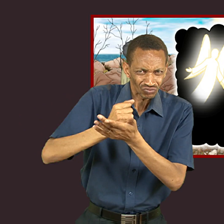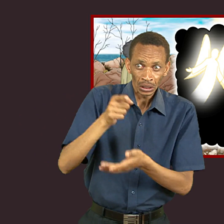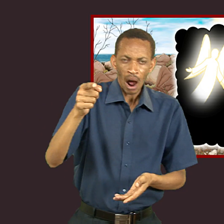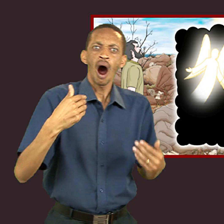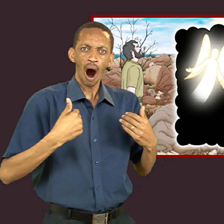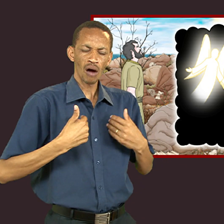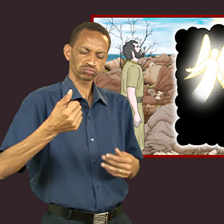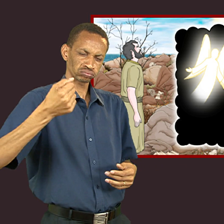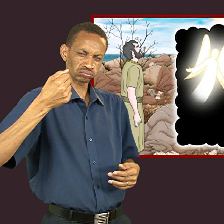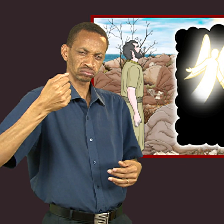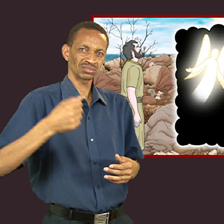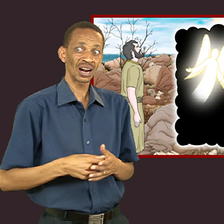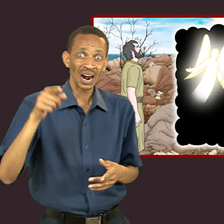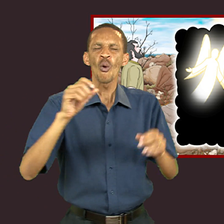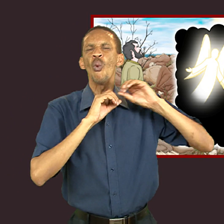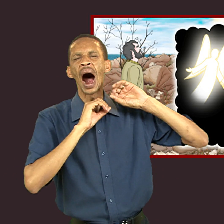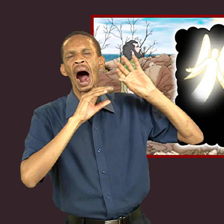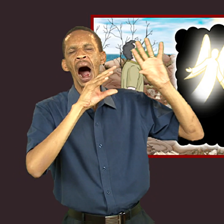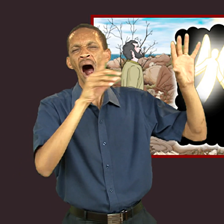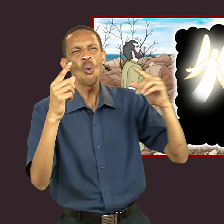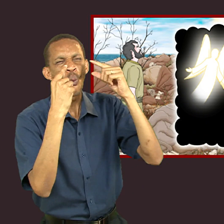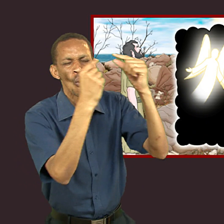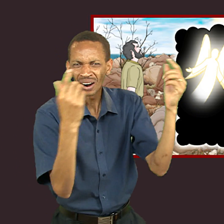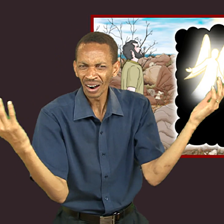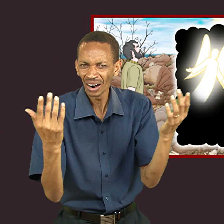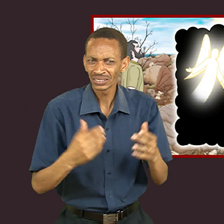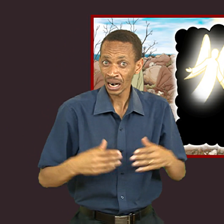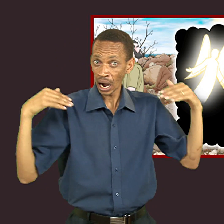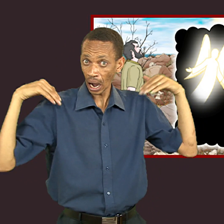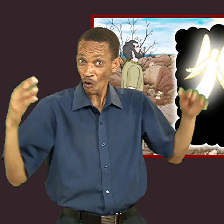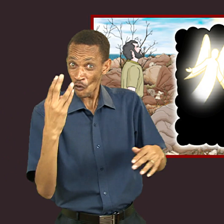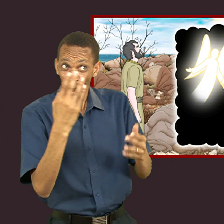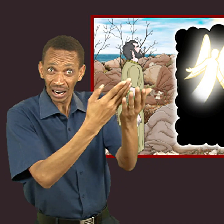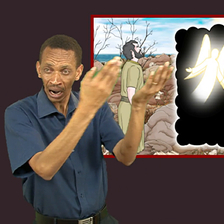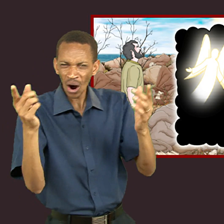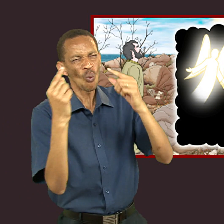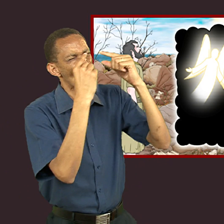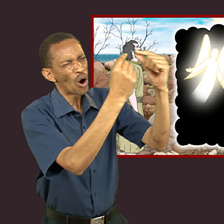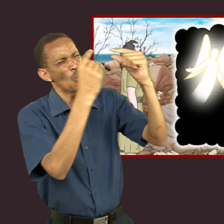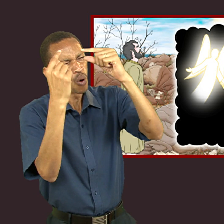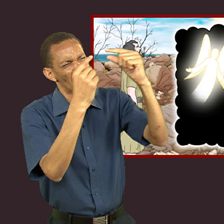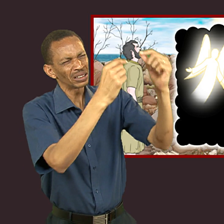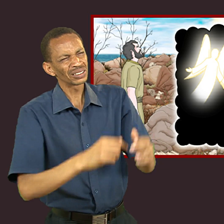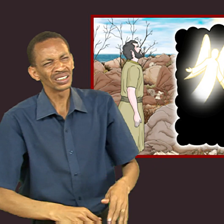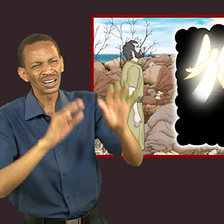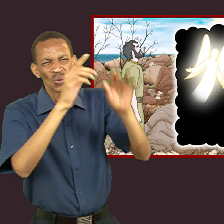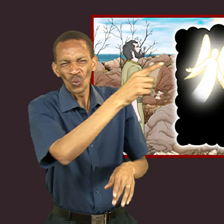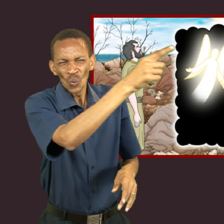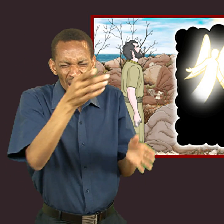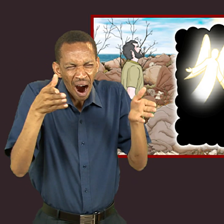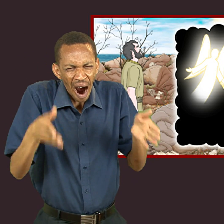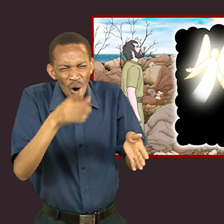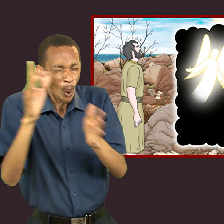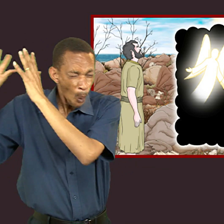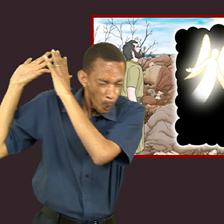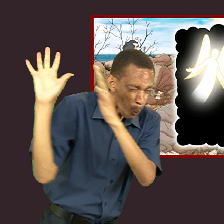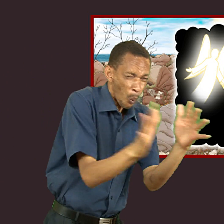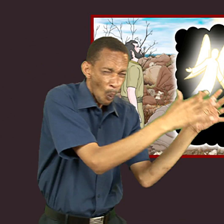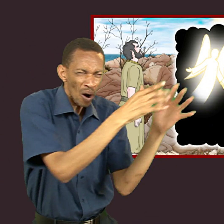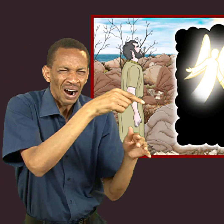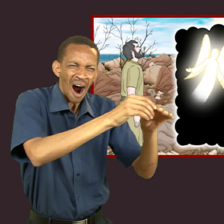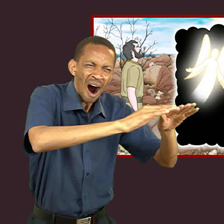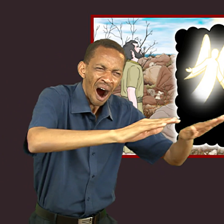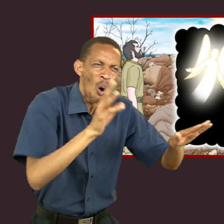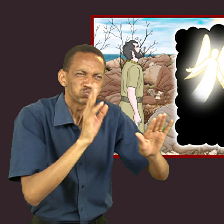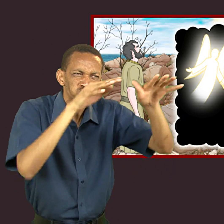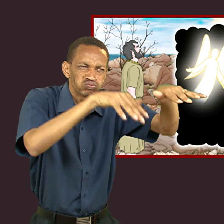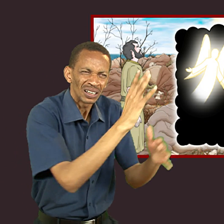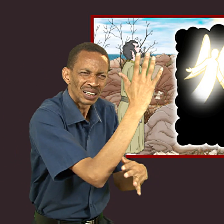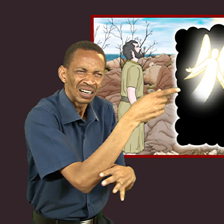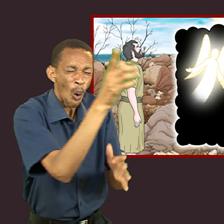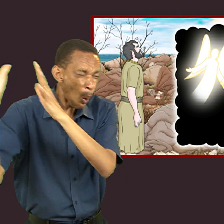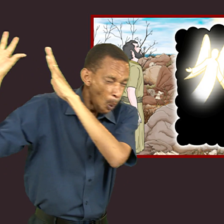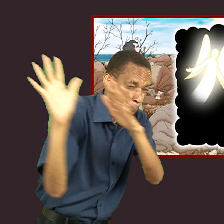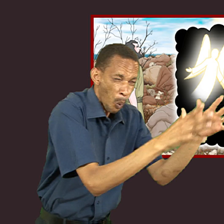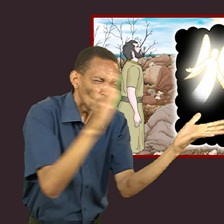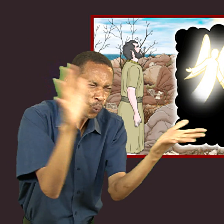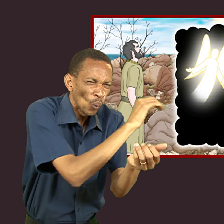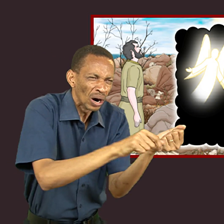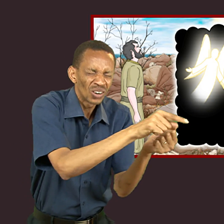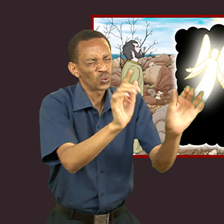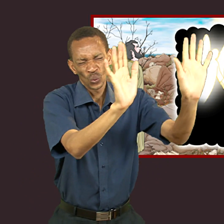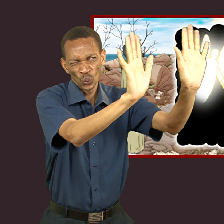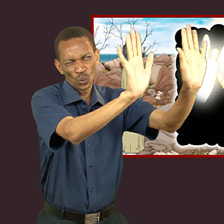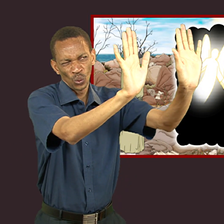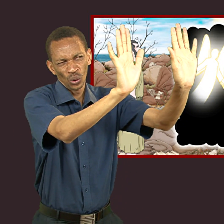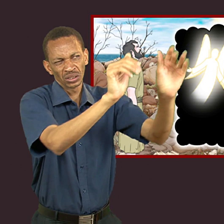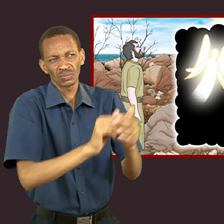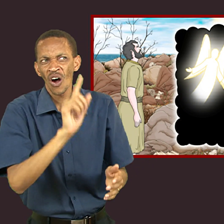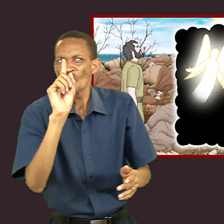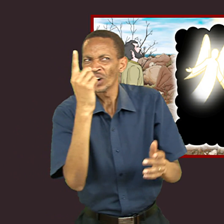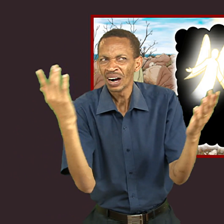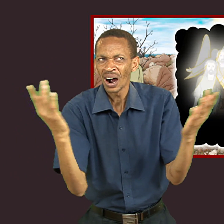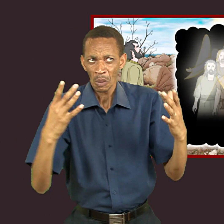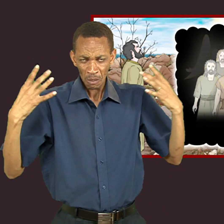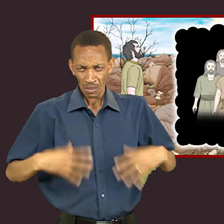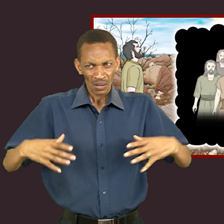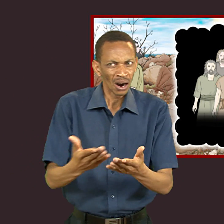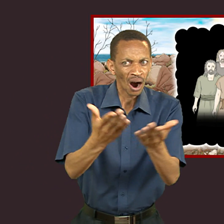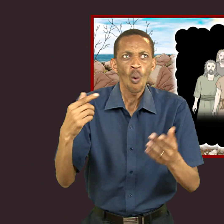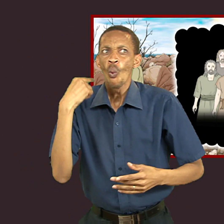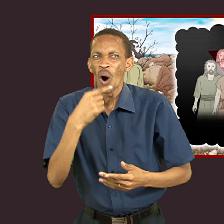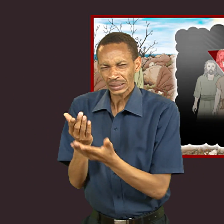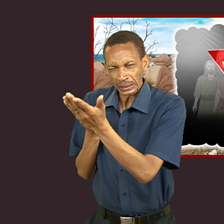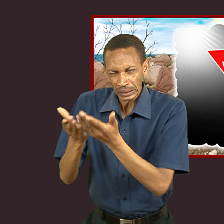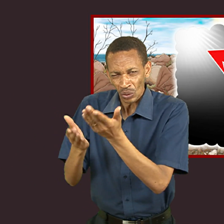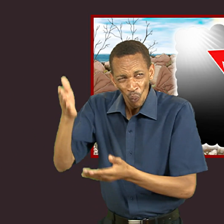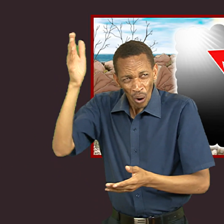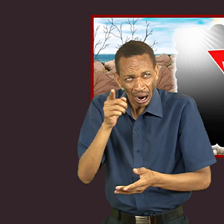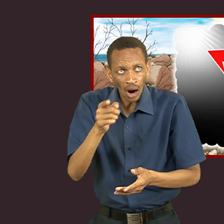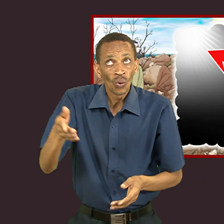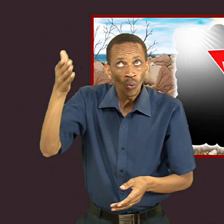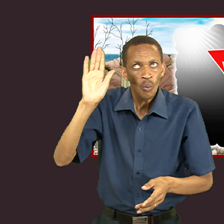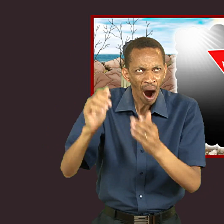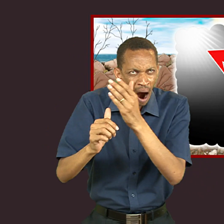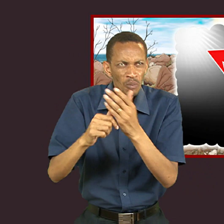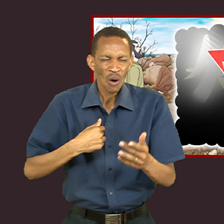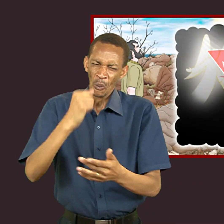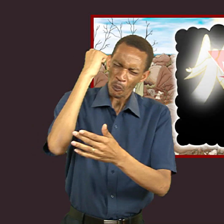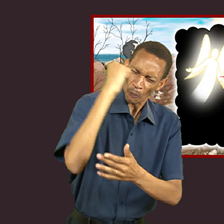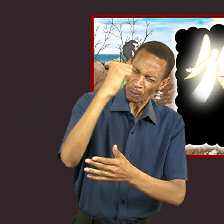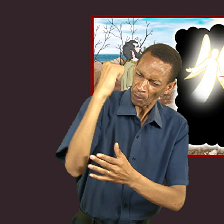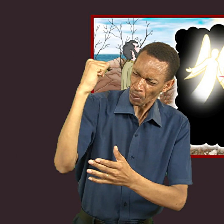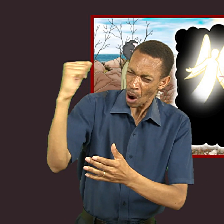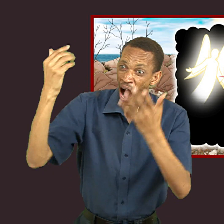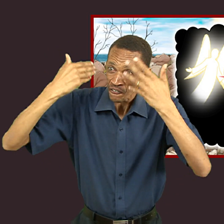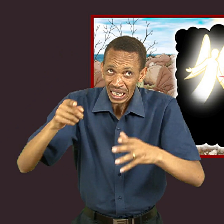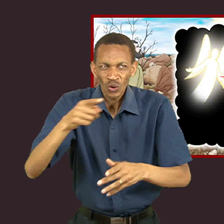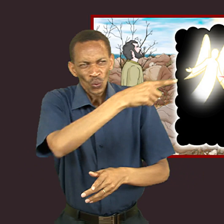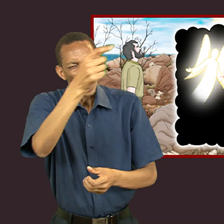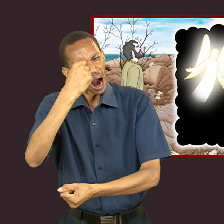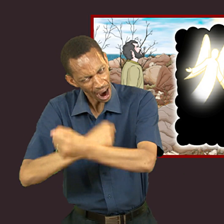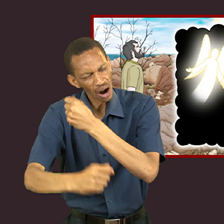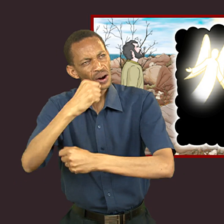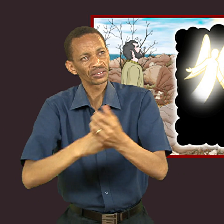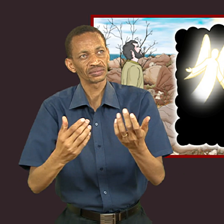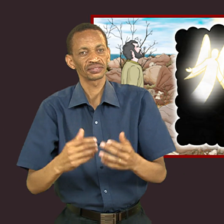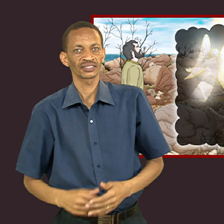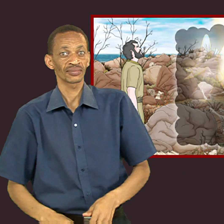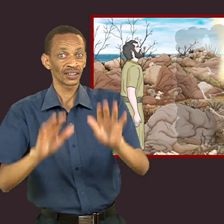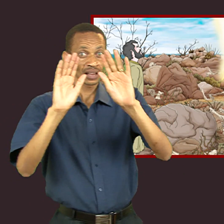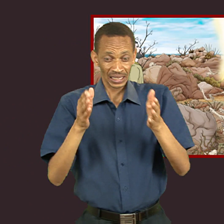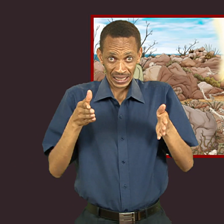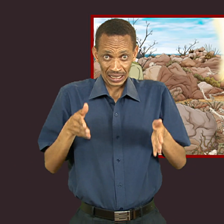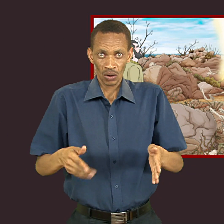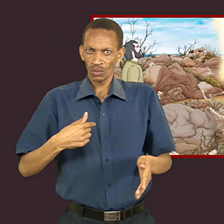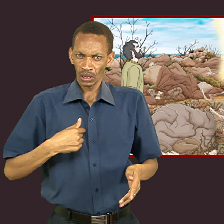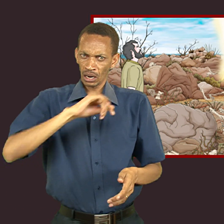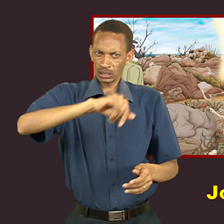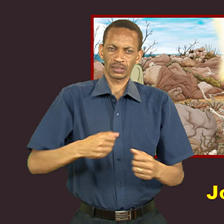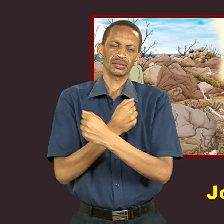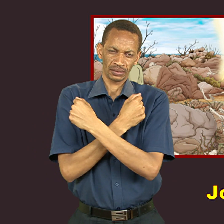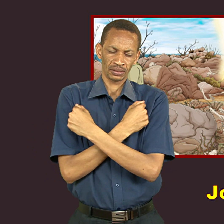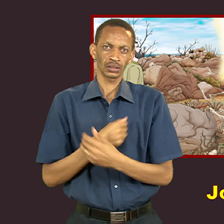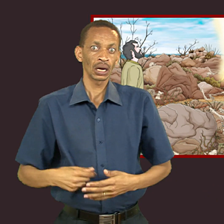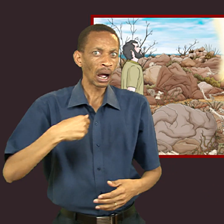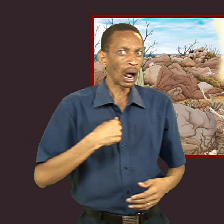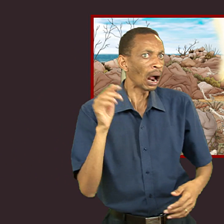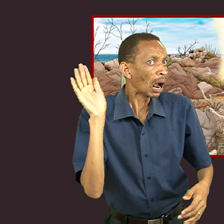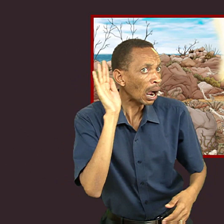And he called out in a loud voice to the four angels who had been given power to harm the land and the sea: “Do not harm the land or sea or trees until we have sealed the foreheads of the servants of our God.”